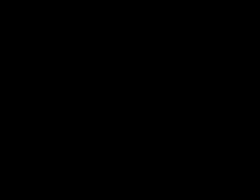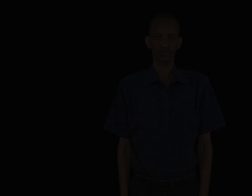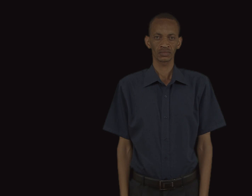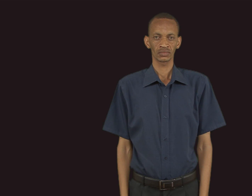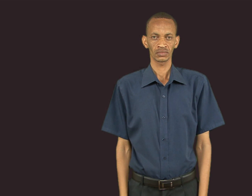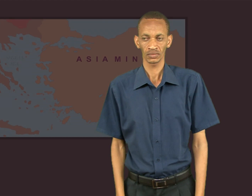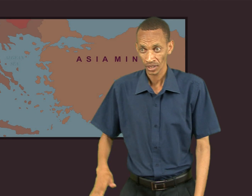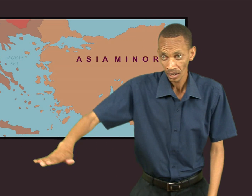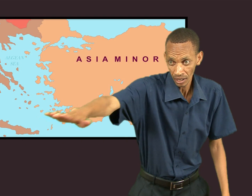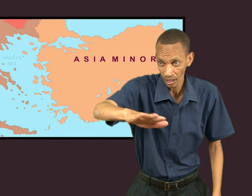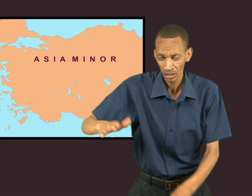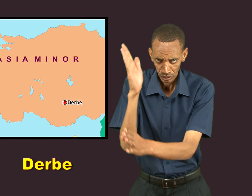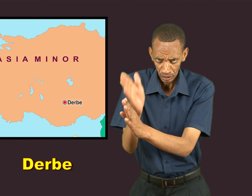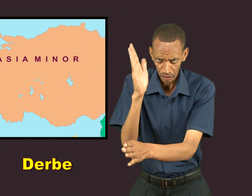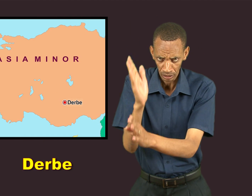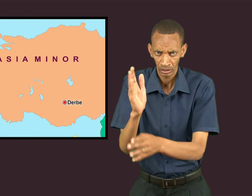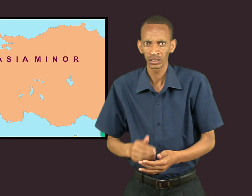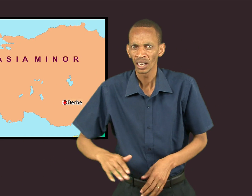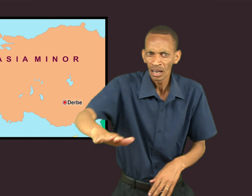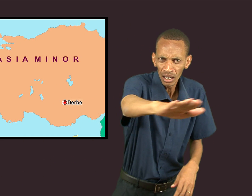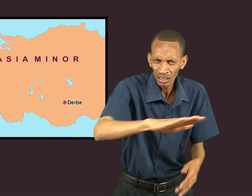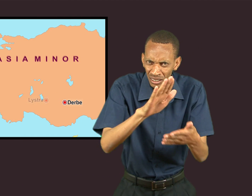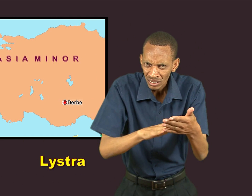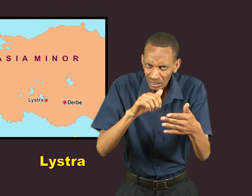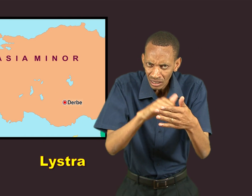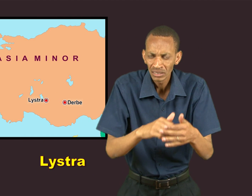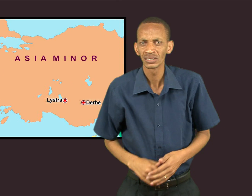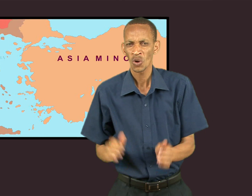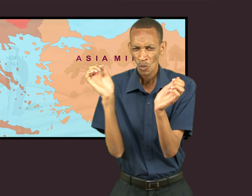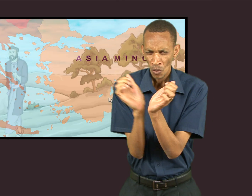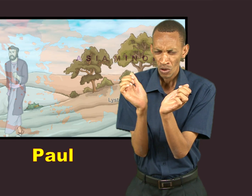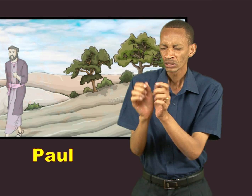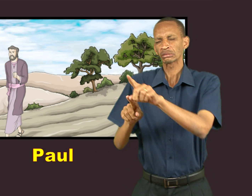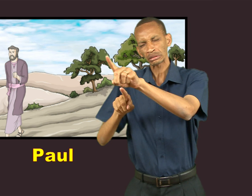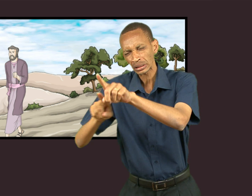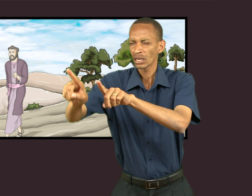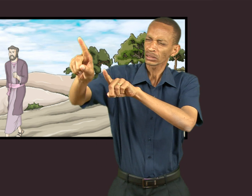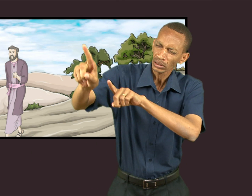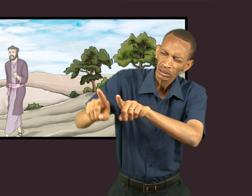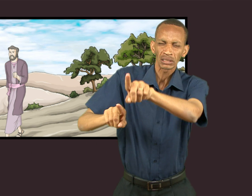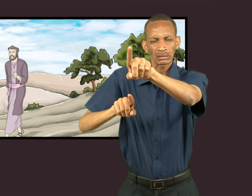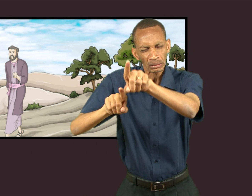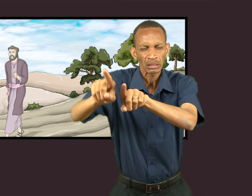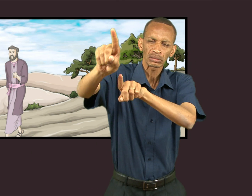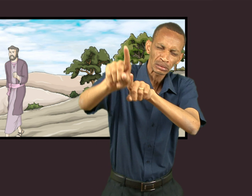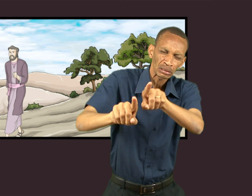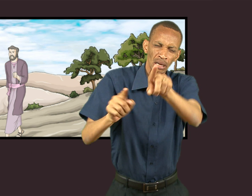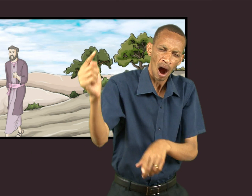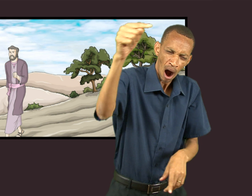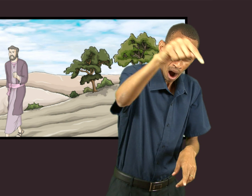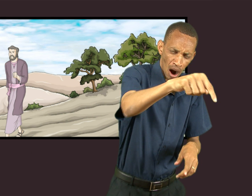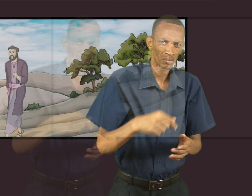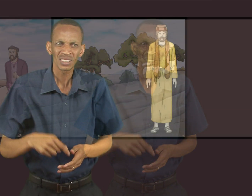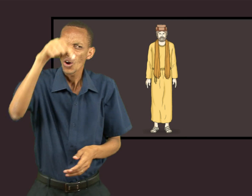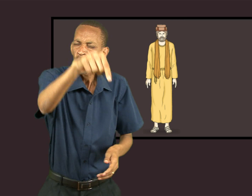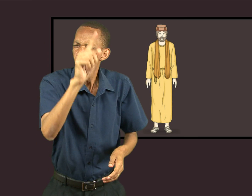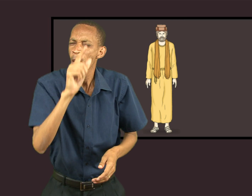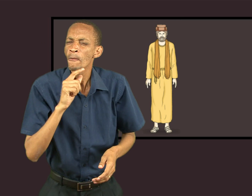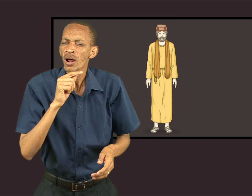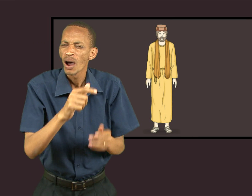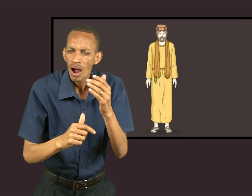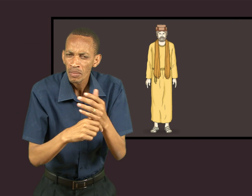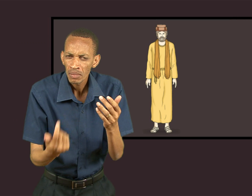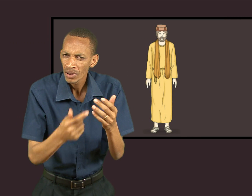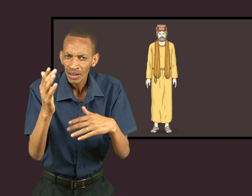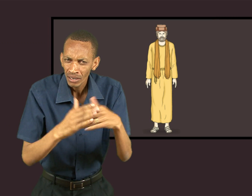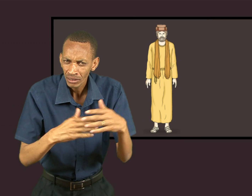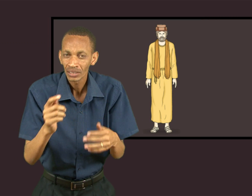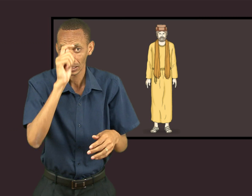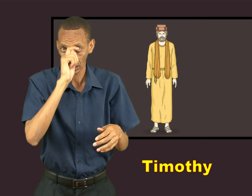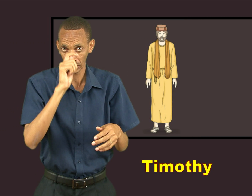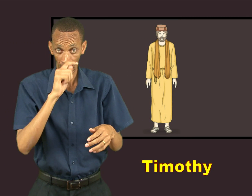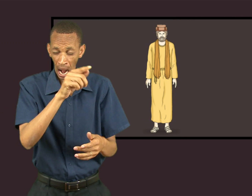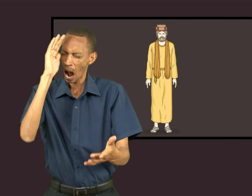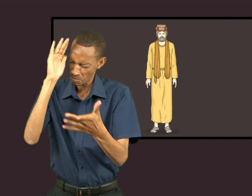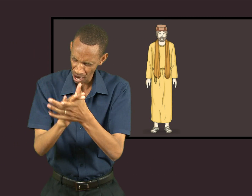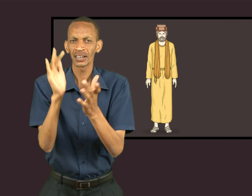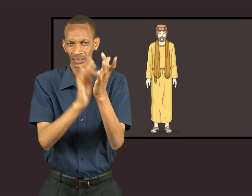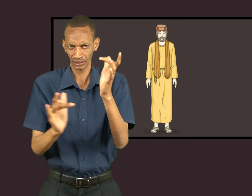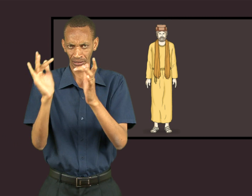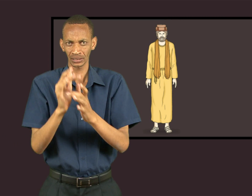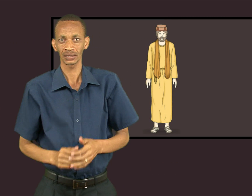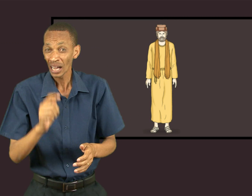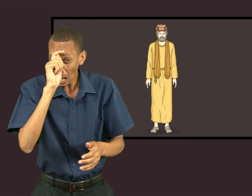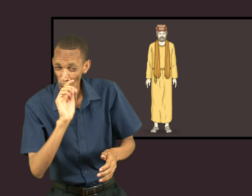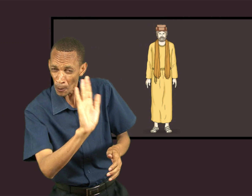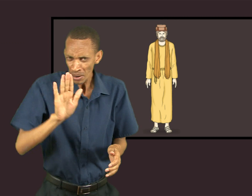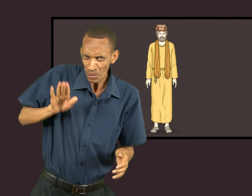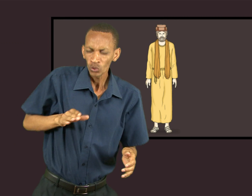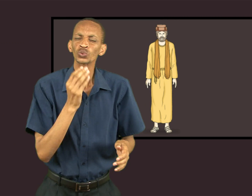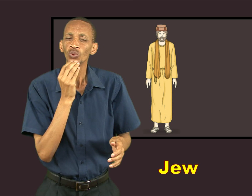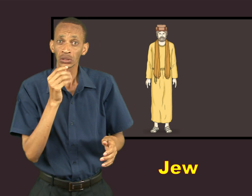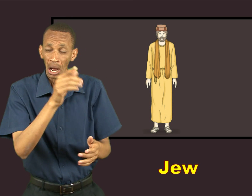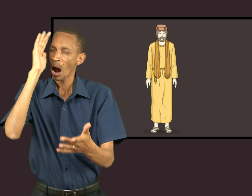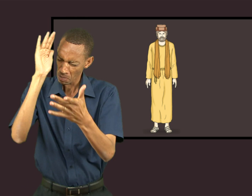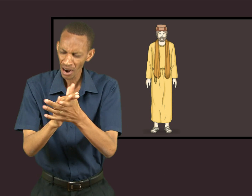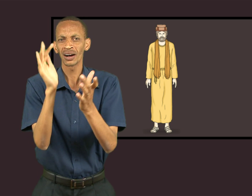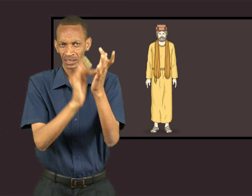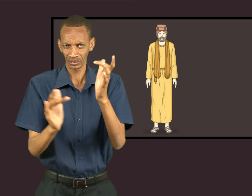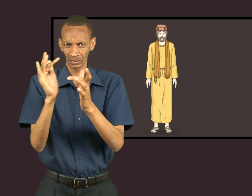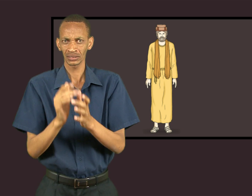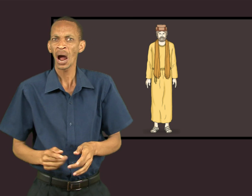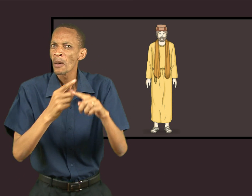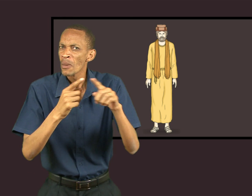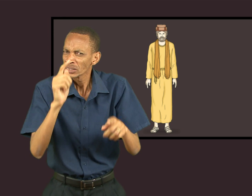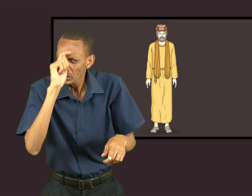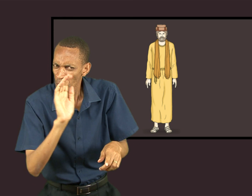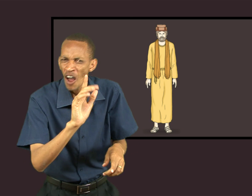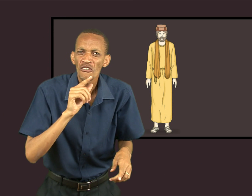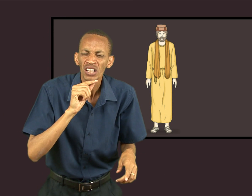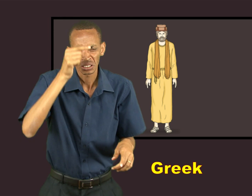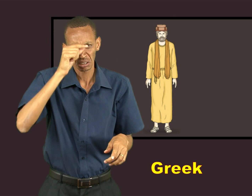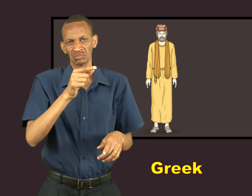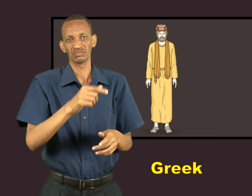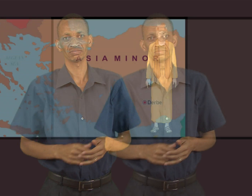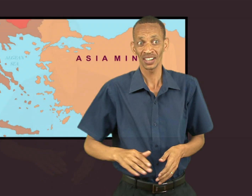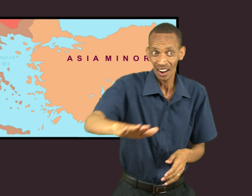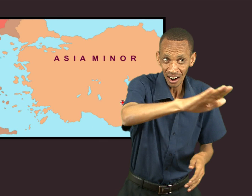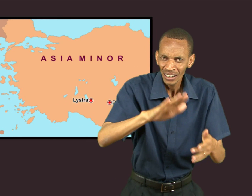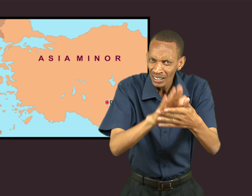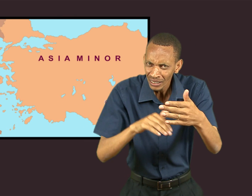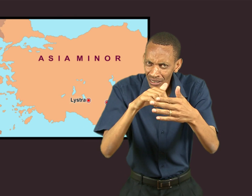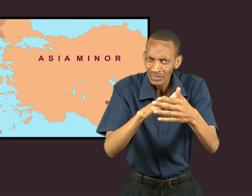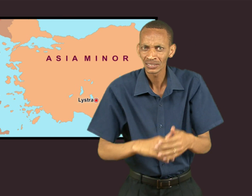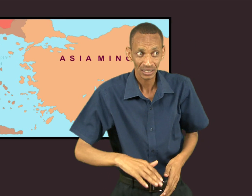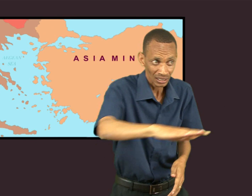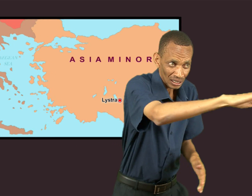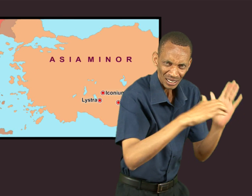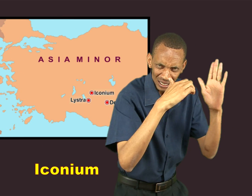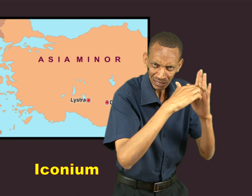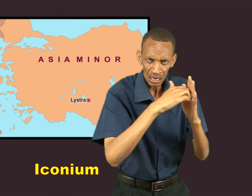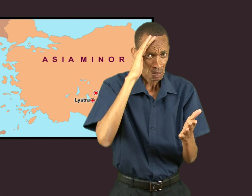Paul came to Derbe and then to Lystra, where he found a disciple named Timothy, the son of a believing Jewish woman and a Greek father.